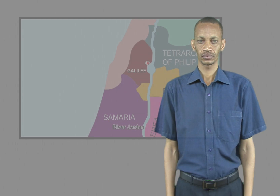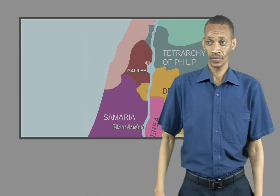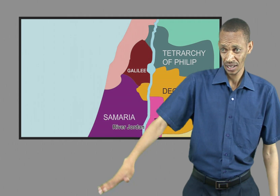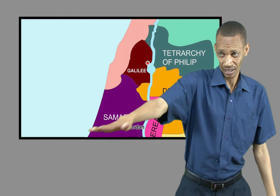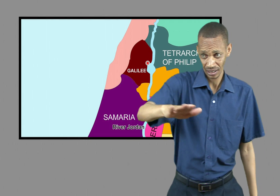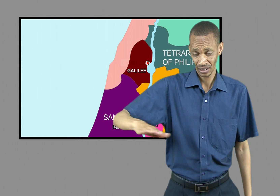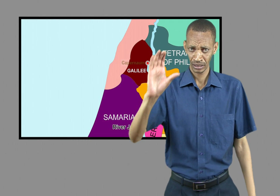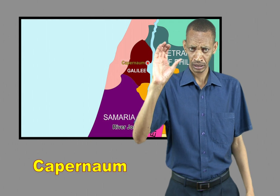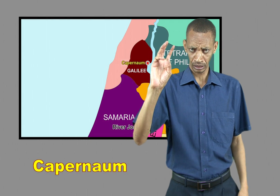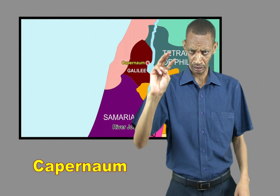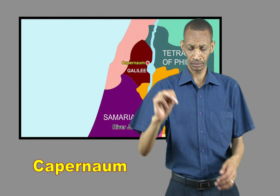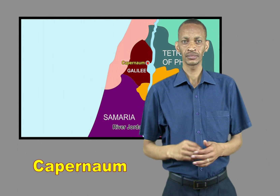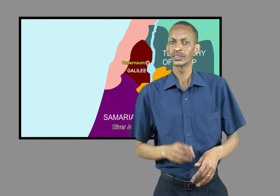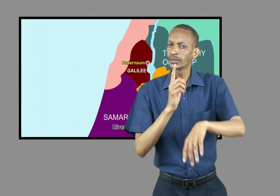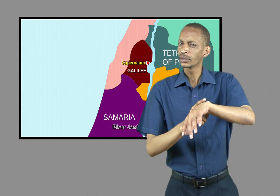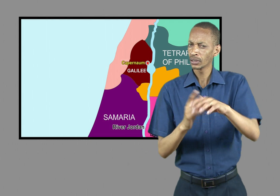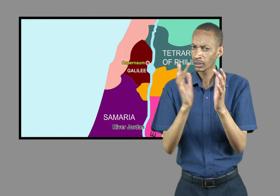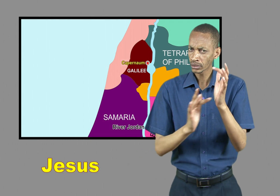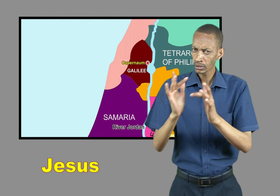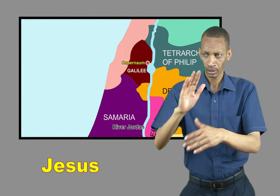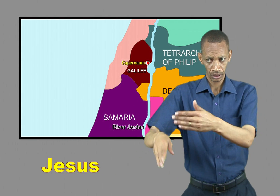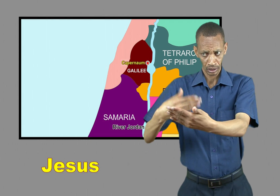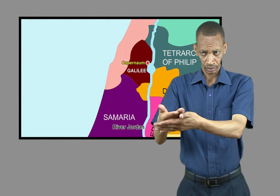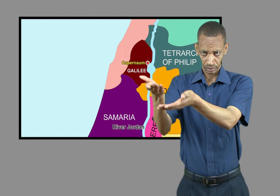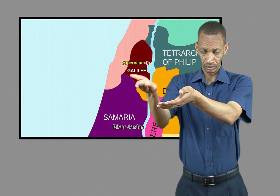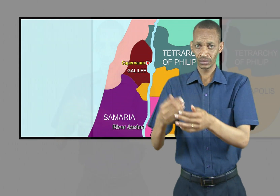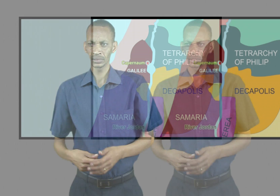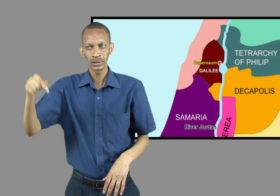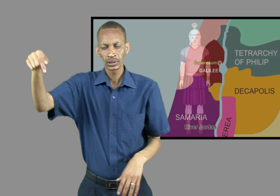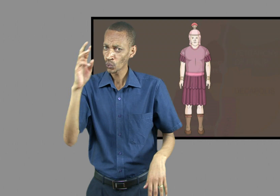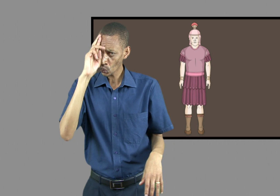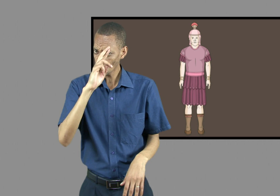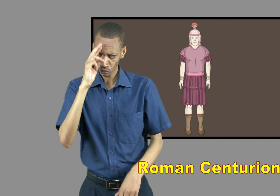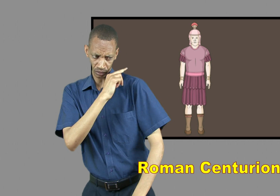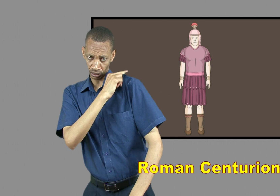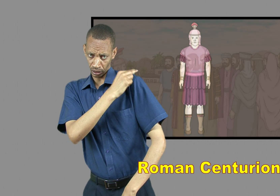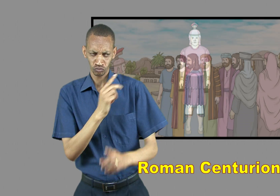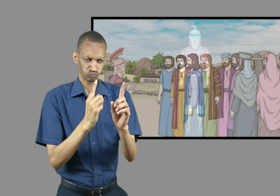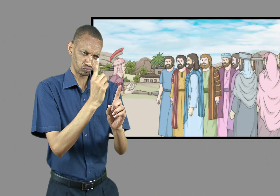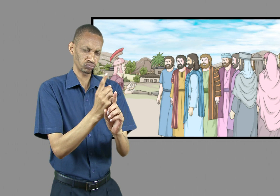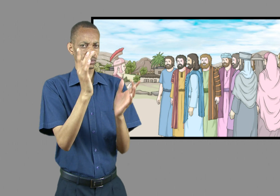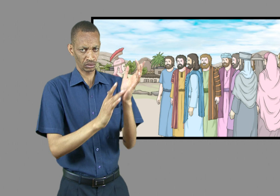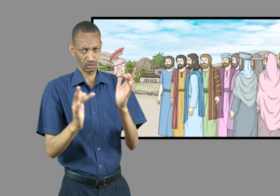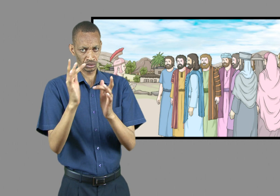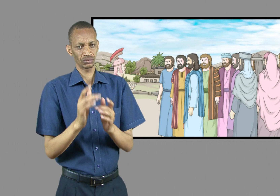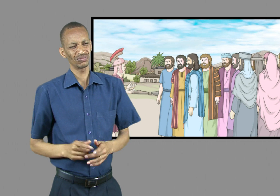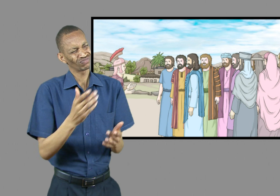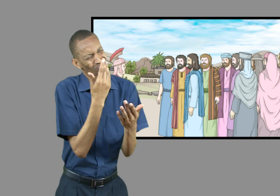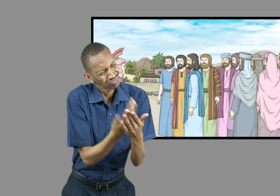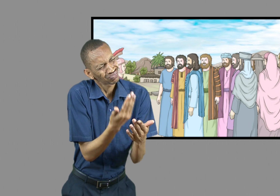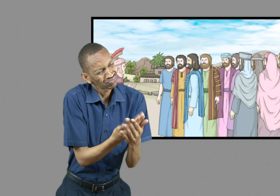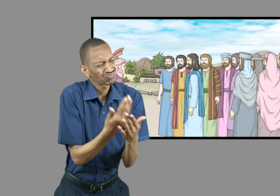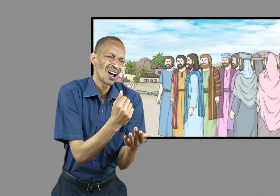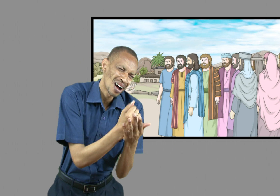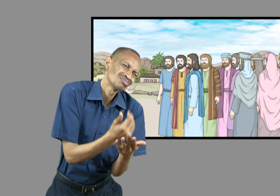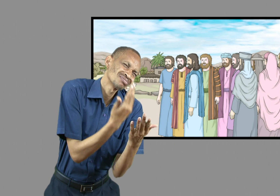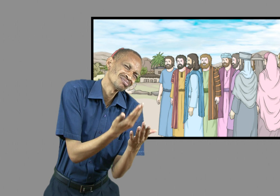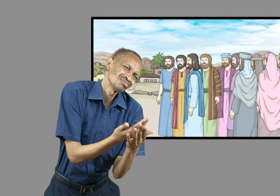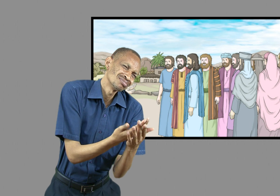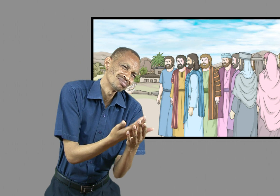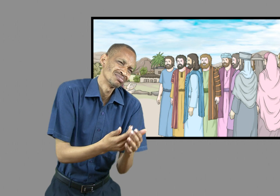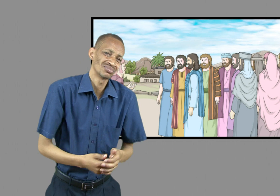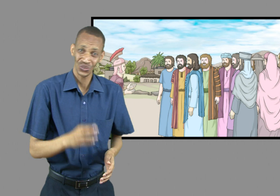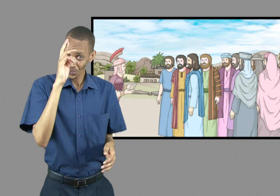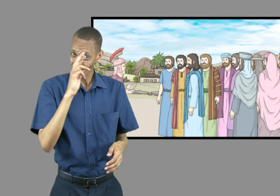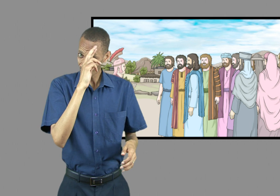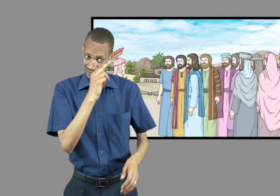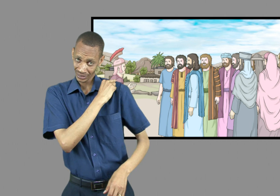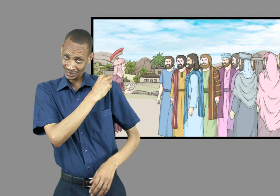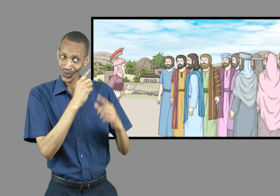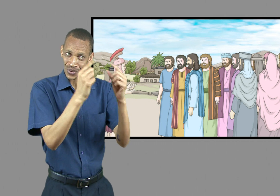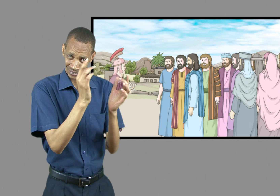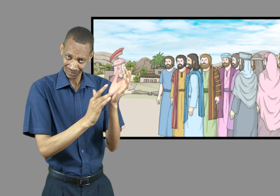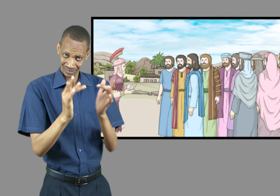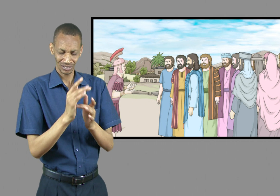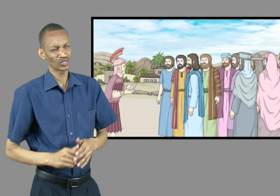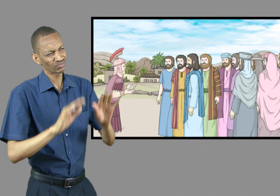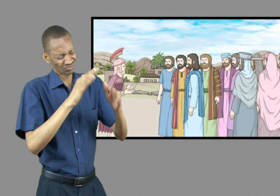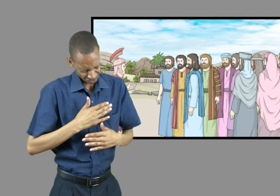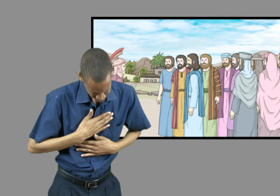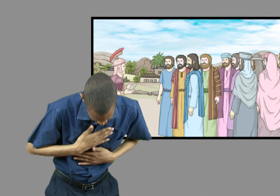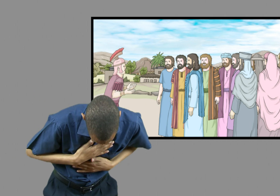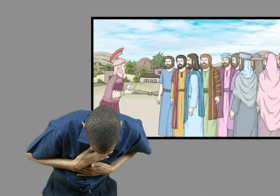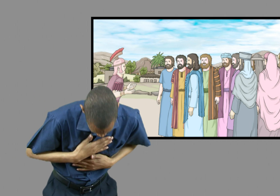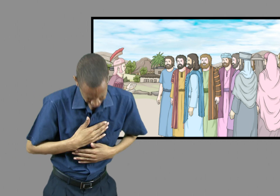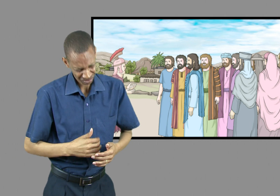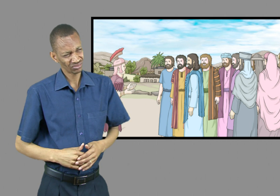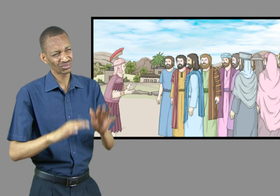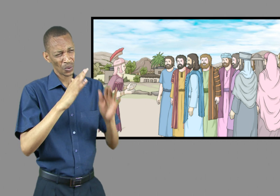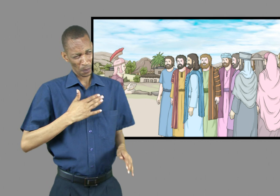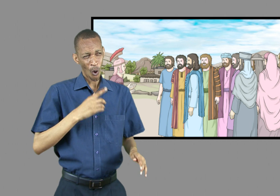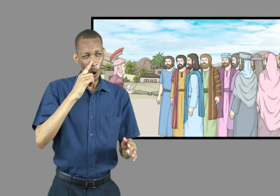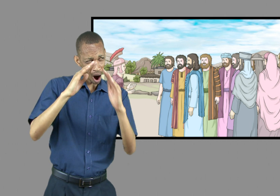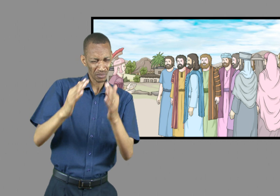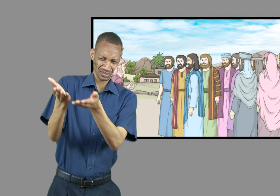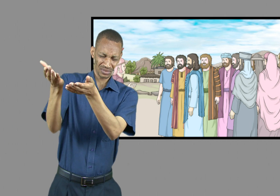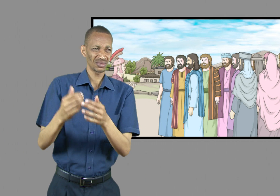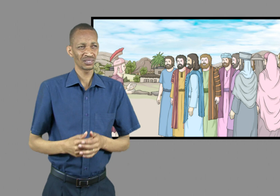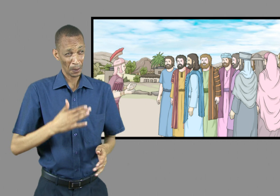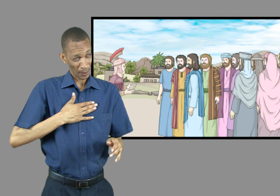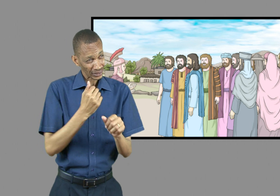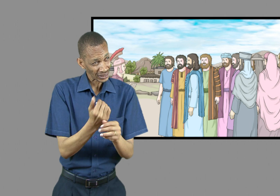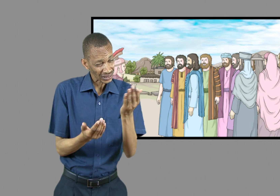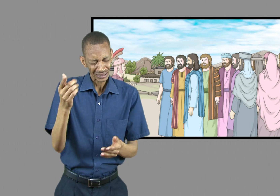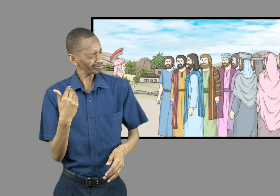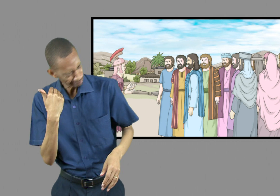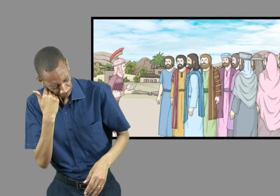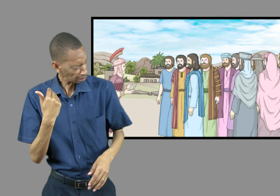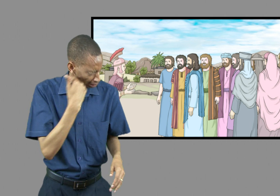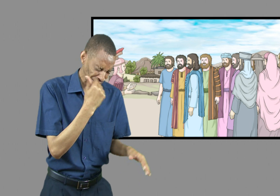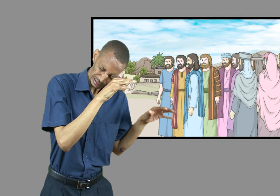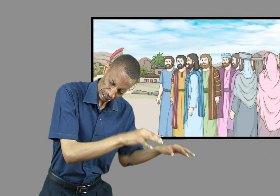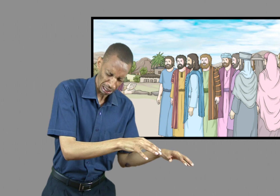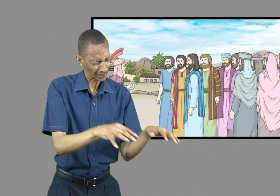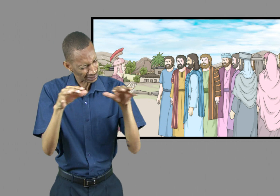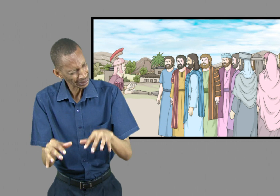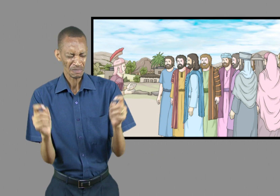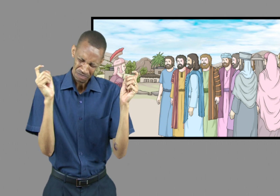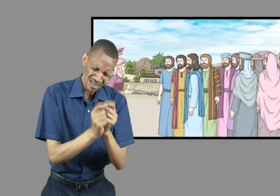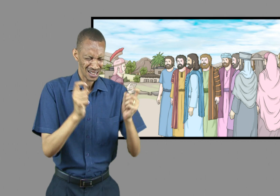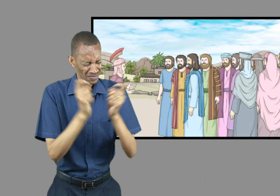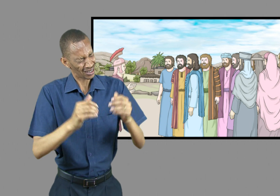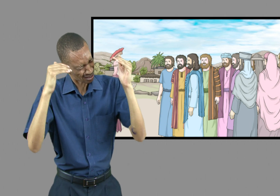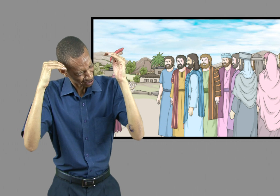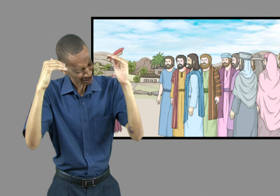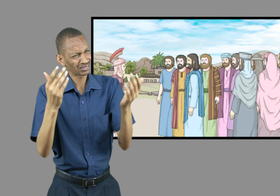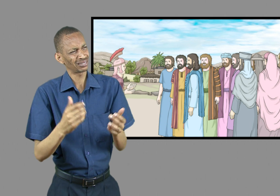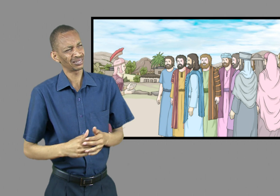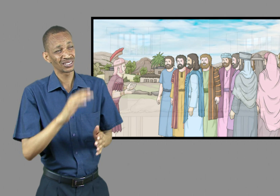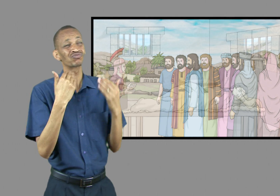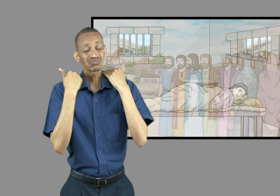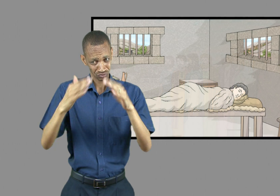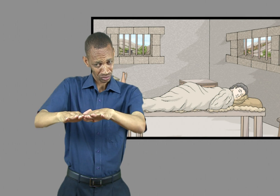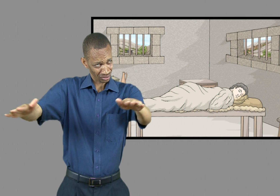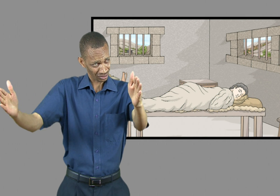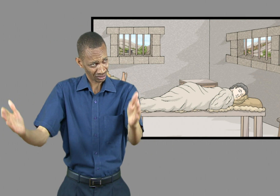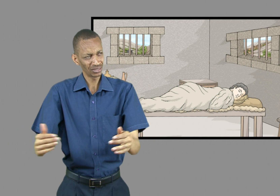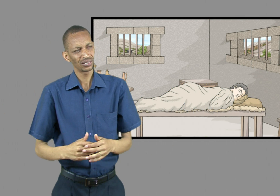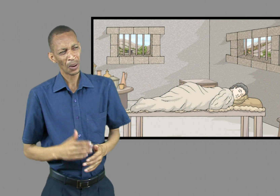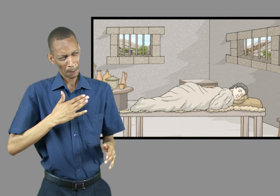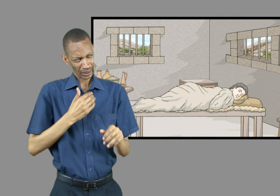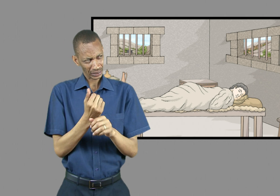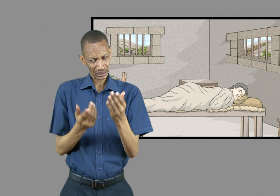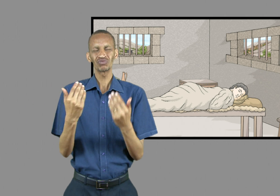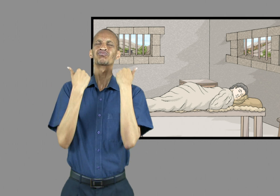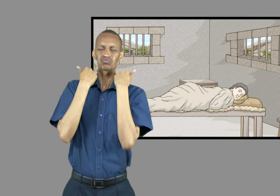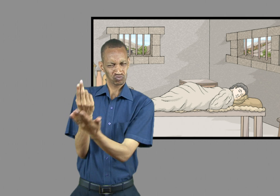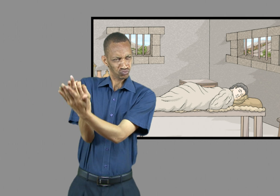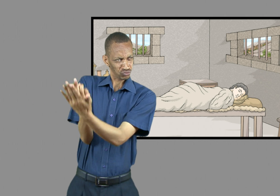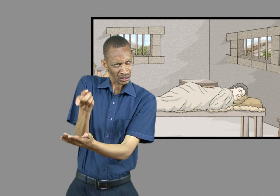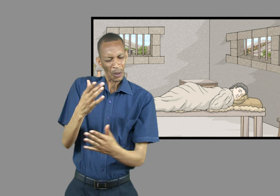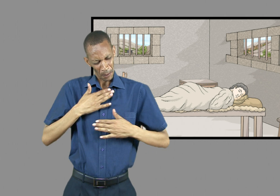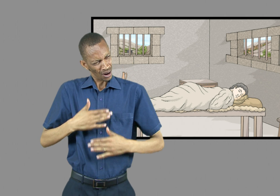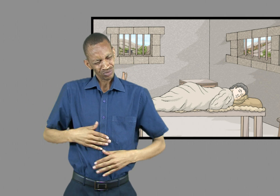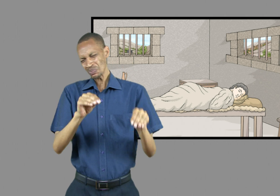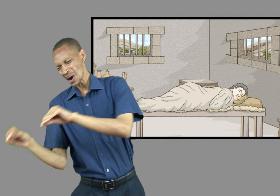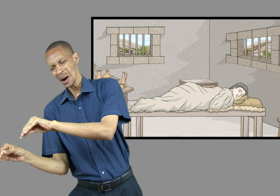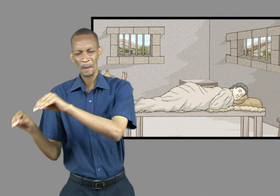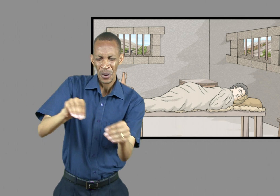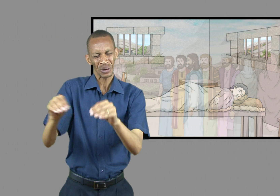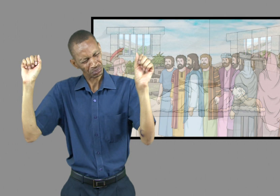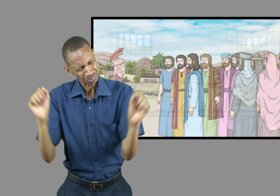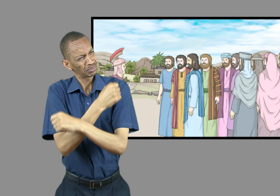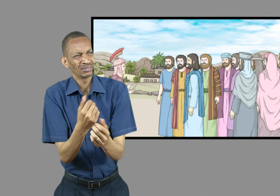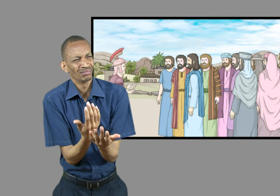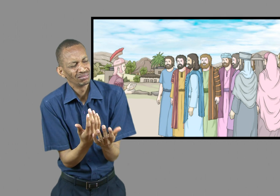When Jesus had entered Capernaum, a centurion came and pleaded with Him, “Lord, my servant lies at home, paralyzed and in terrible agony.”